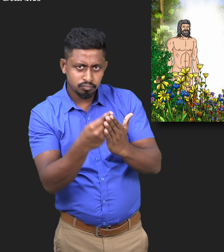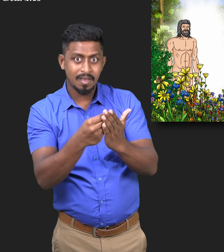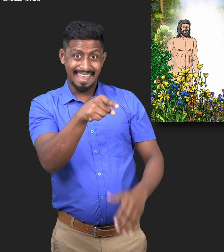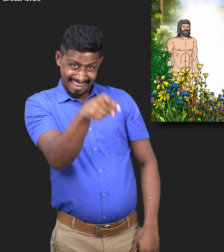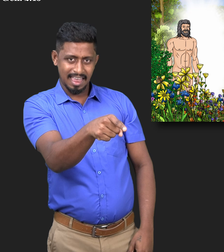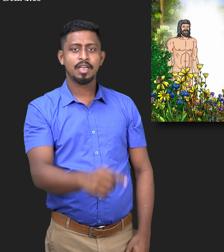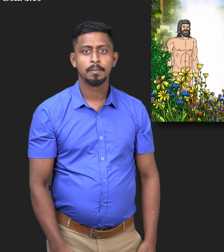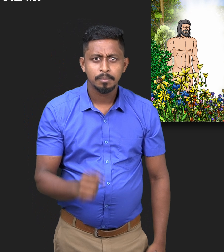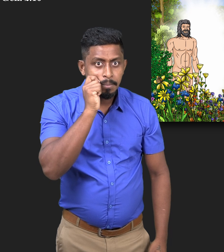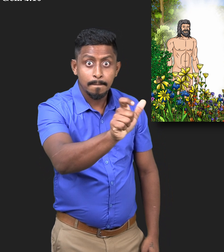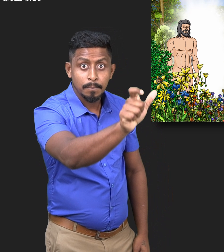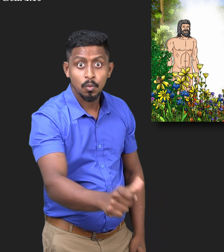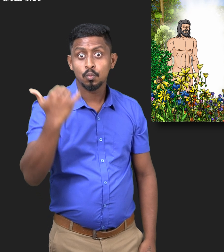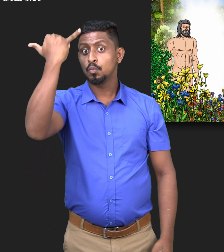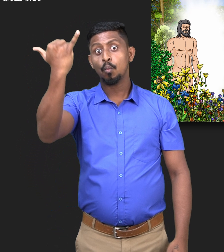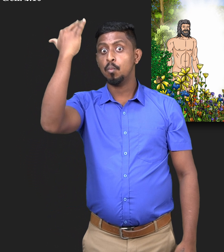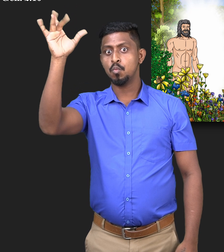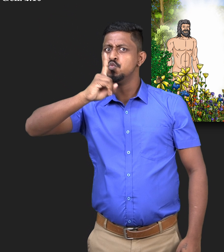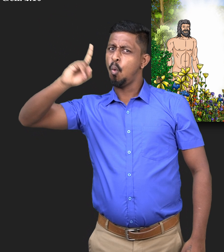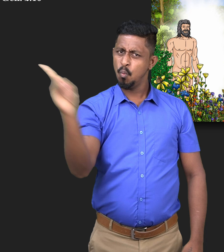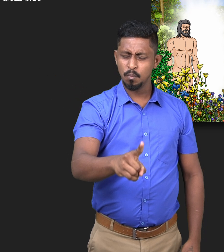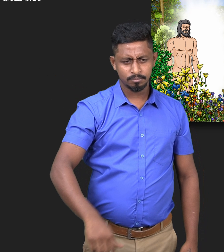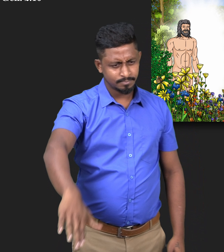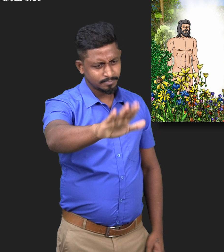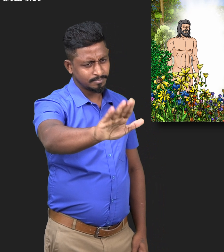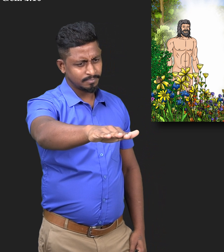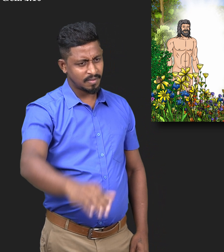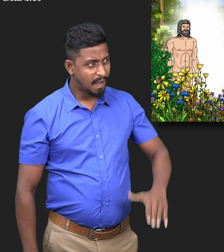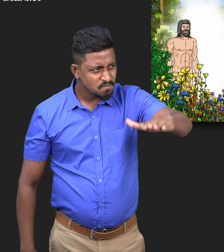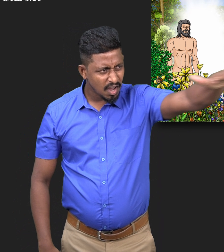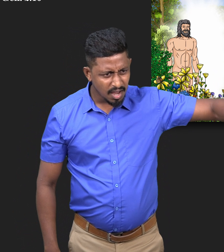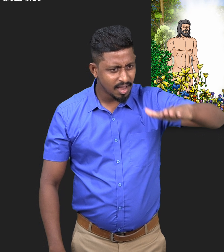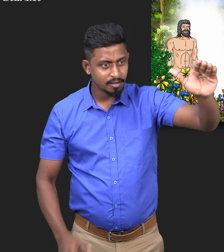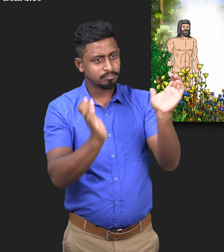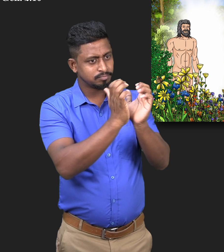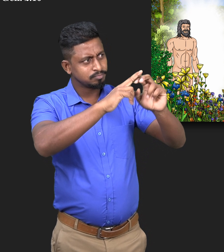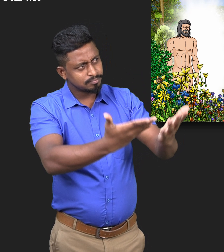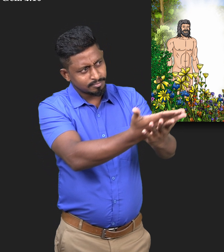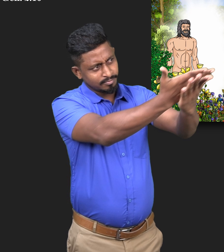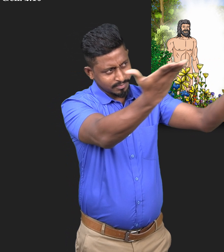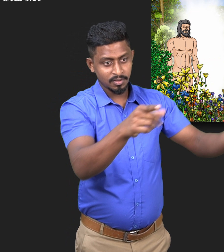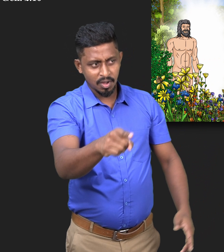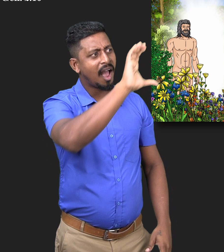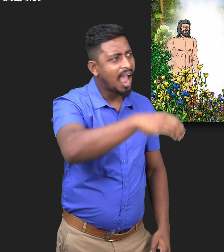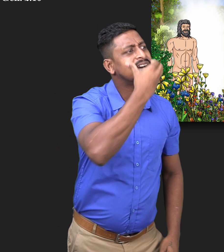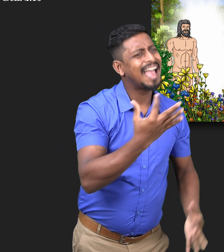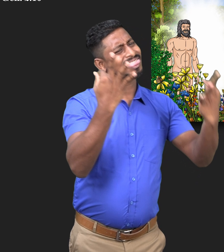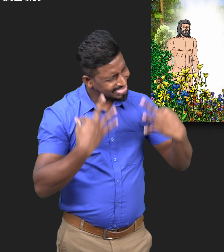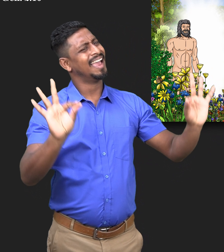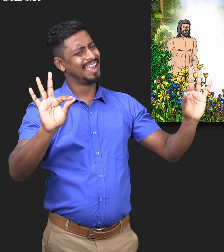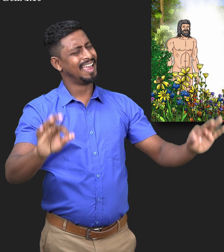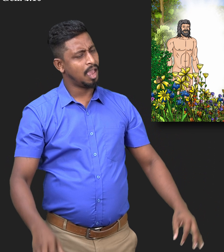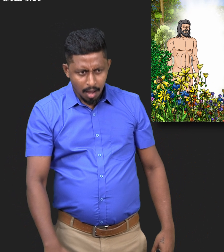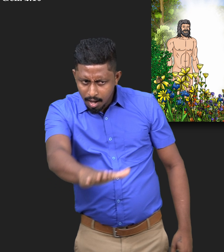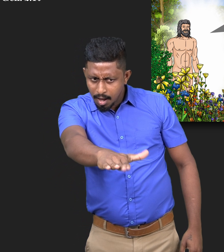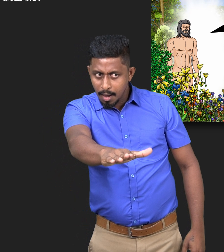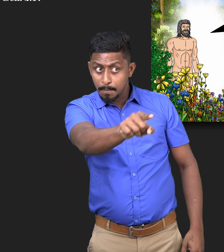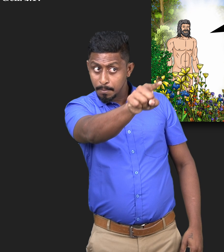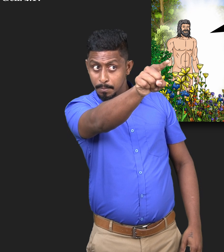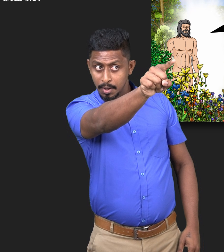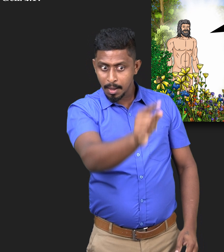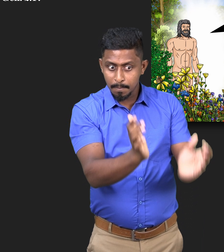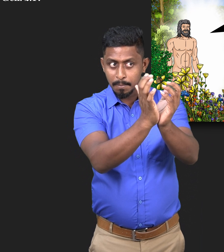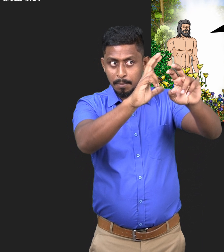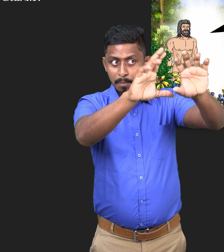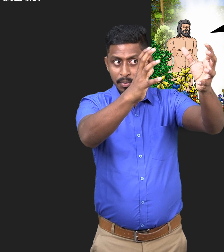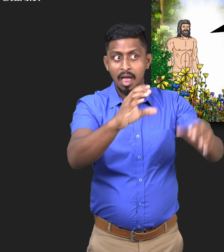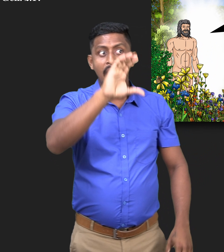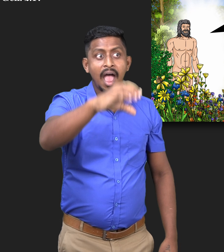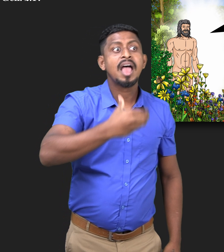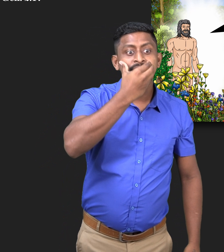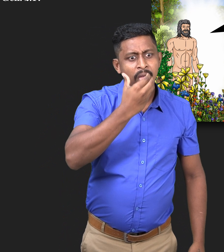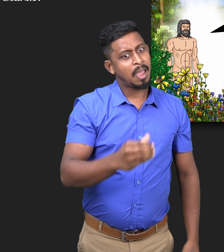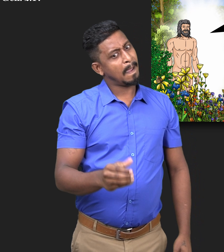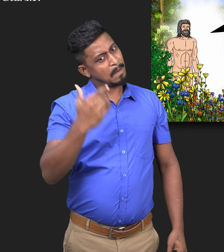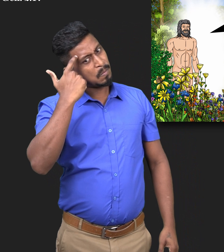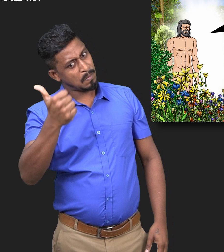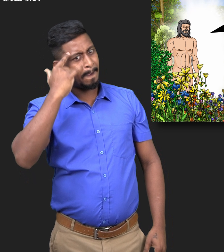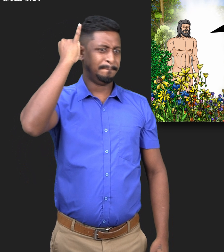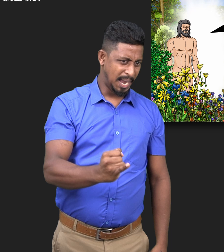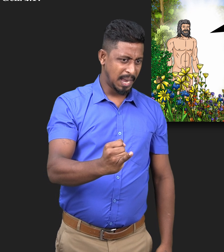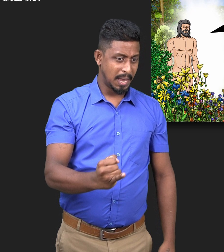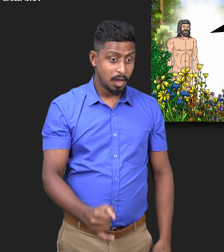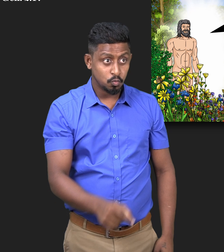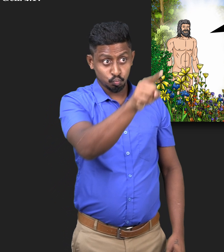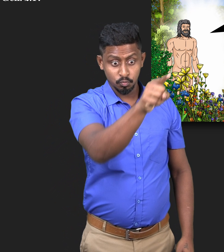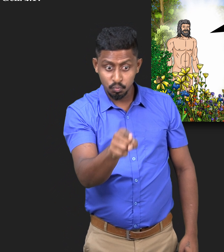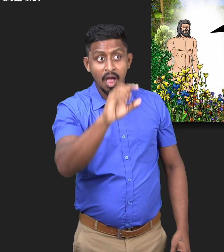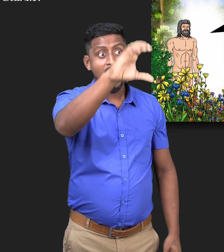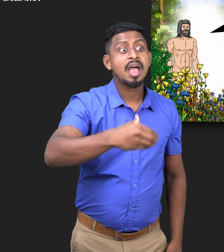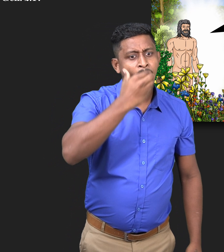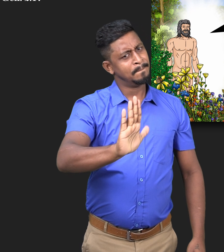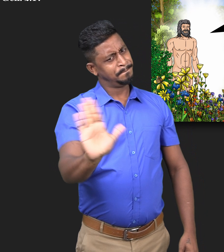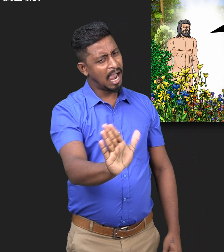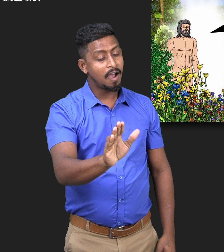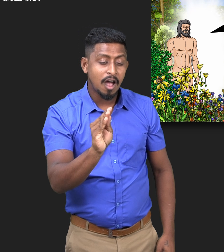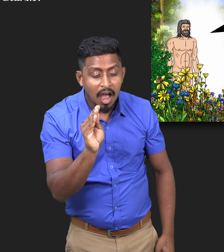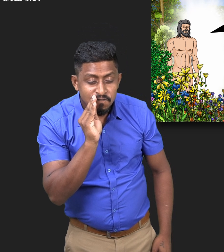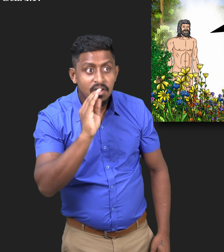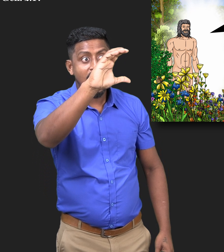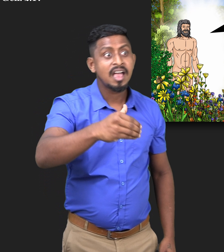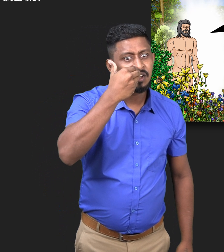And the LORD God commanded him, “You may eat freely from every tree of the garden, but you must not eat from the tree of the knowledge of good and evil;